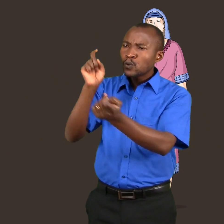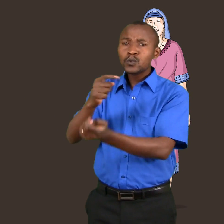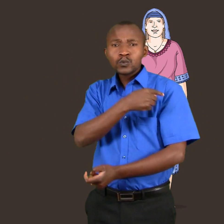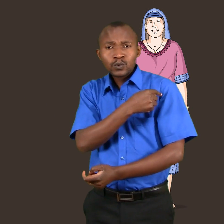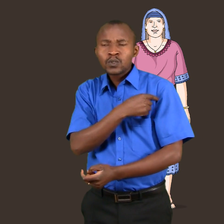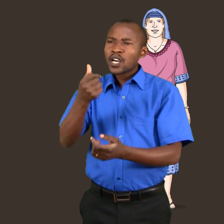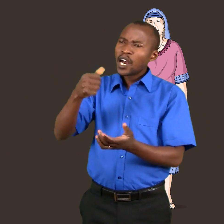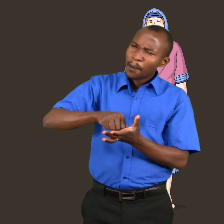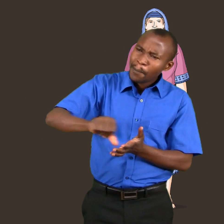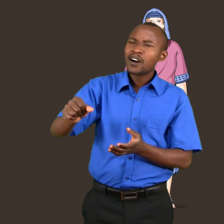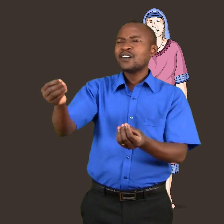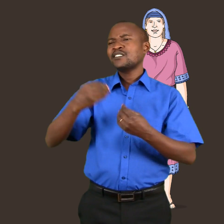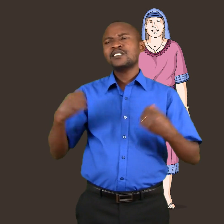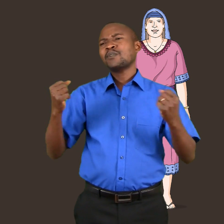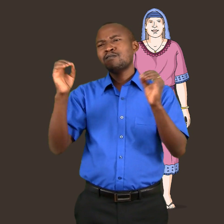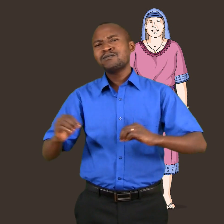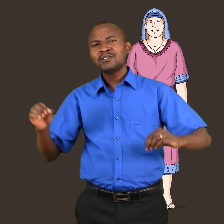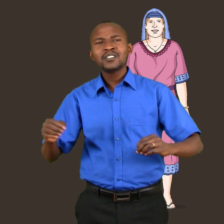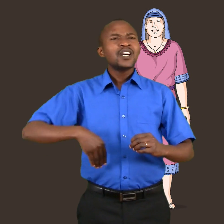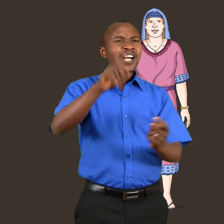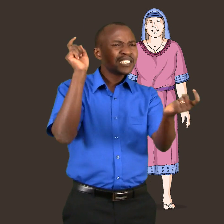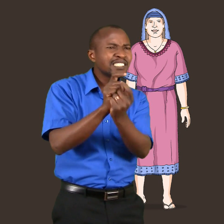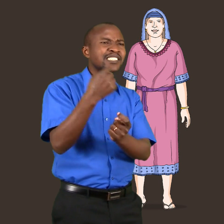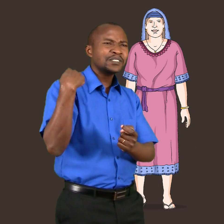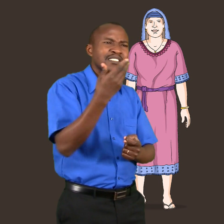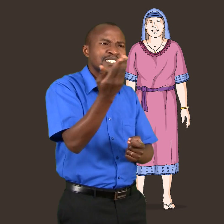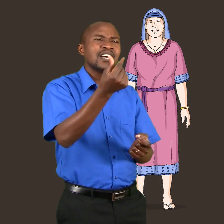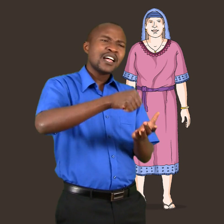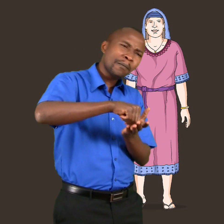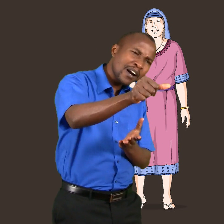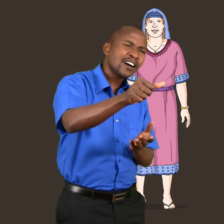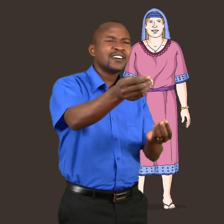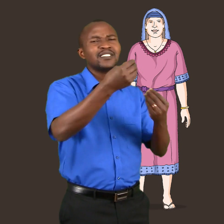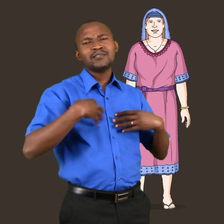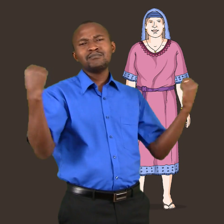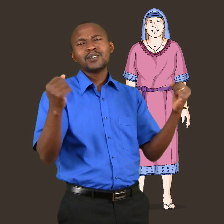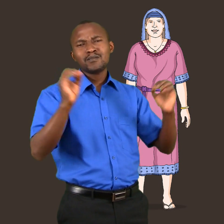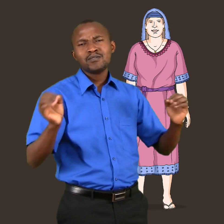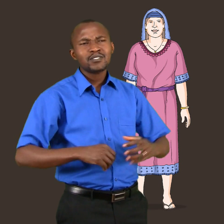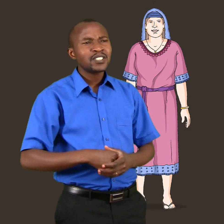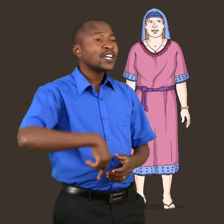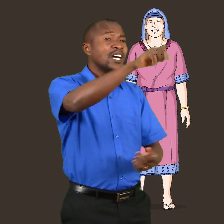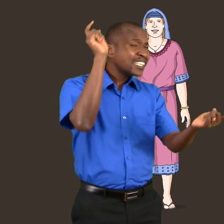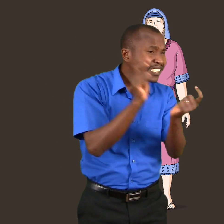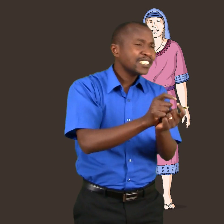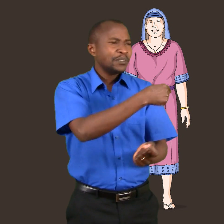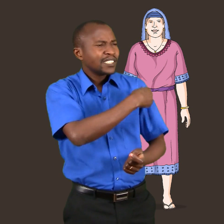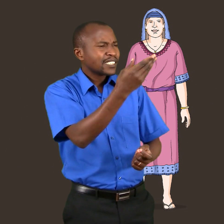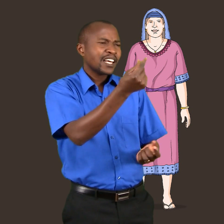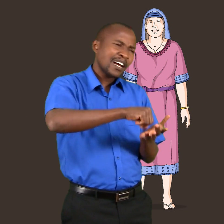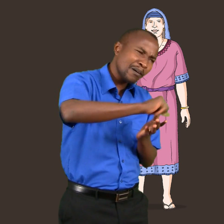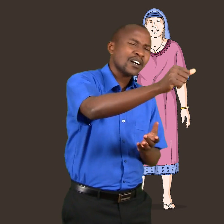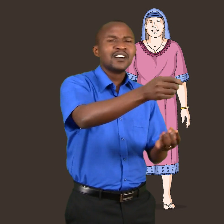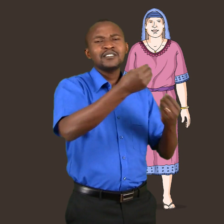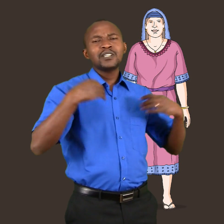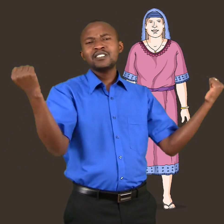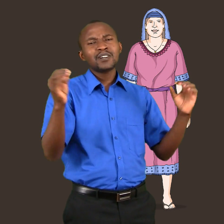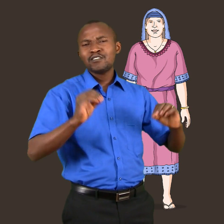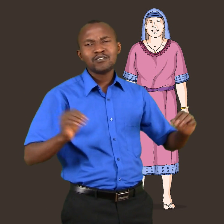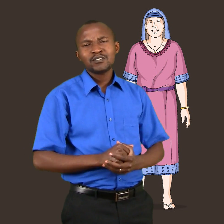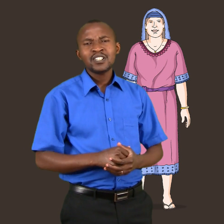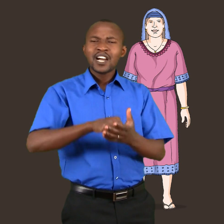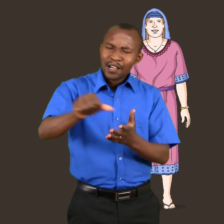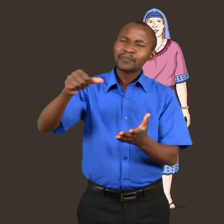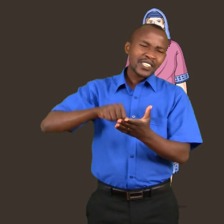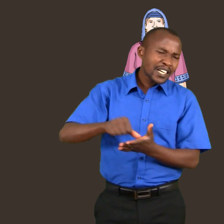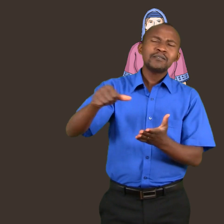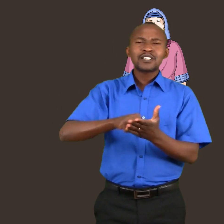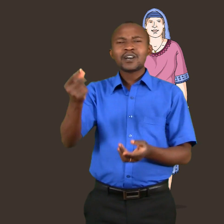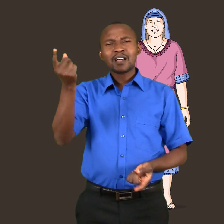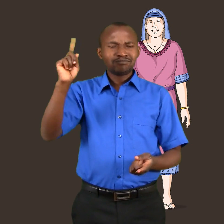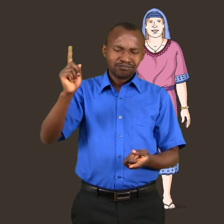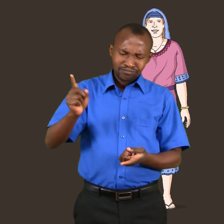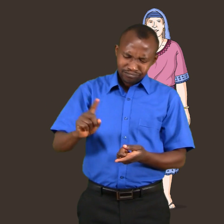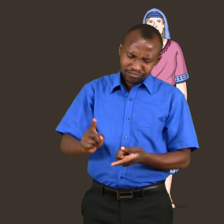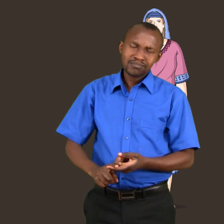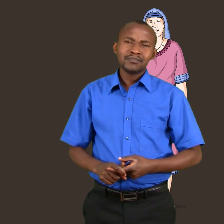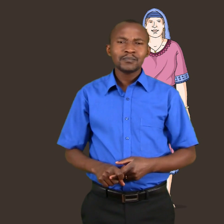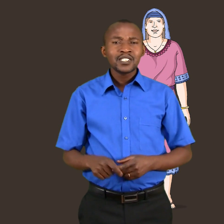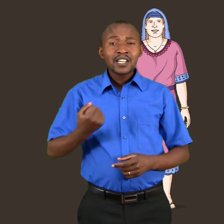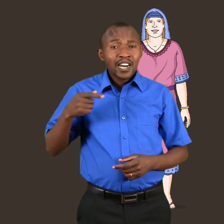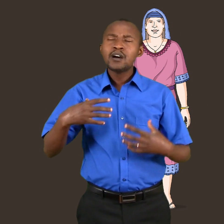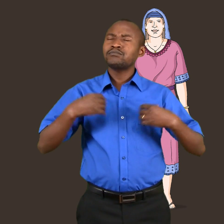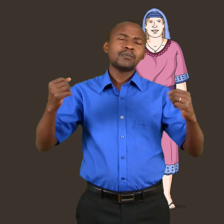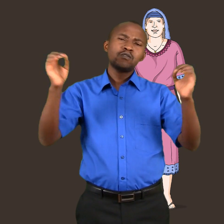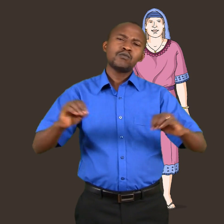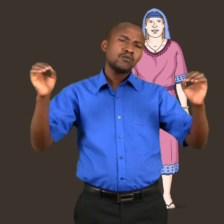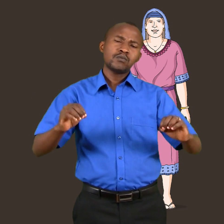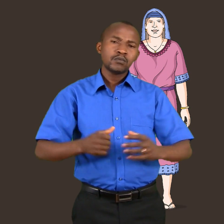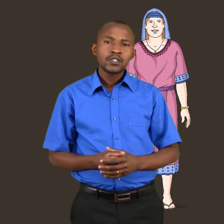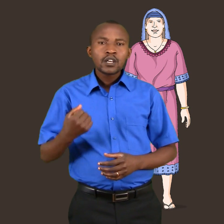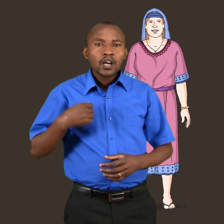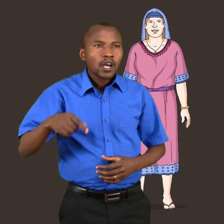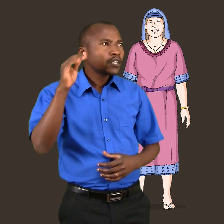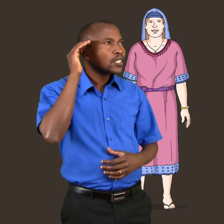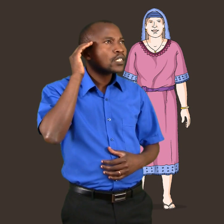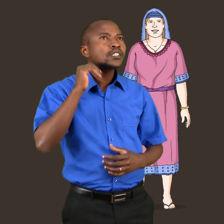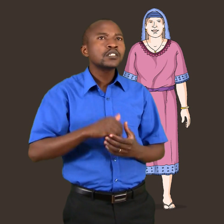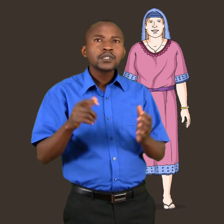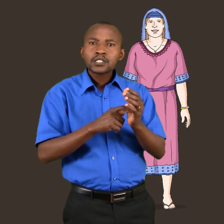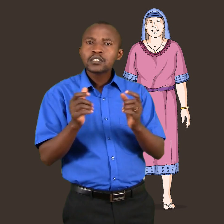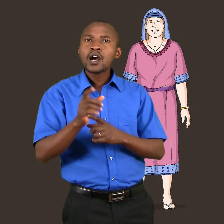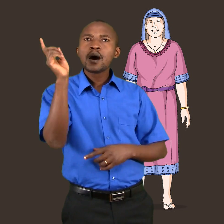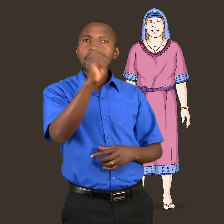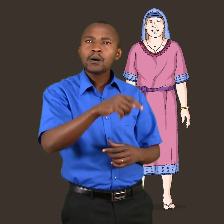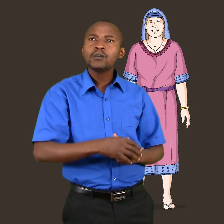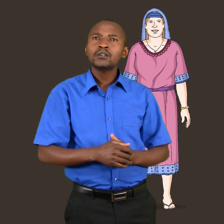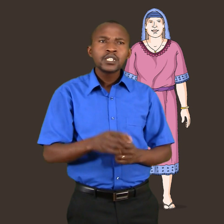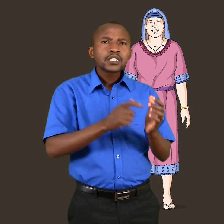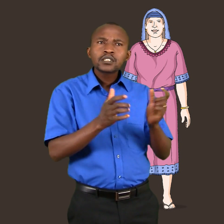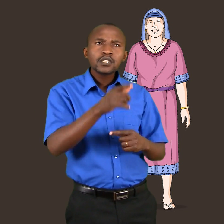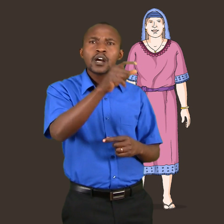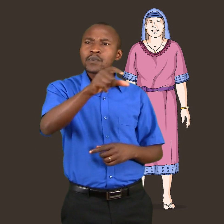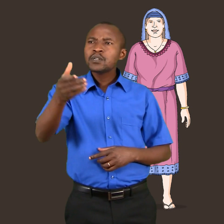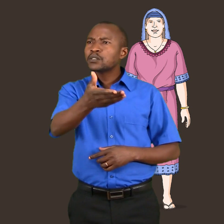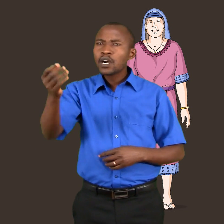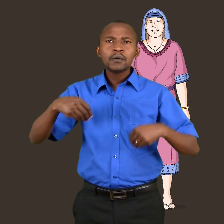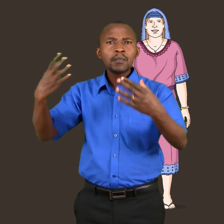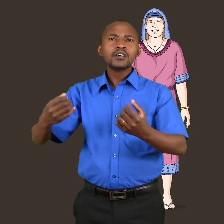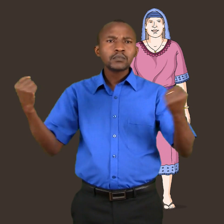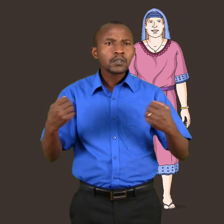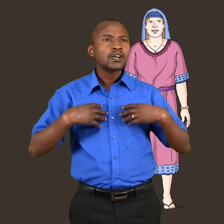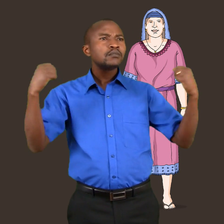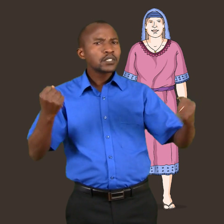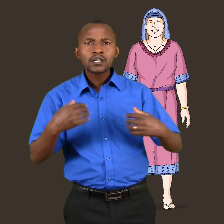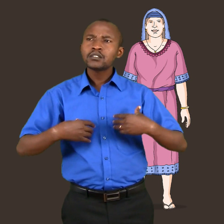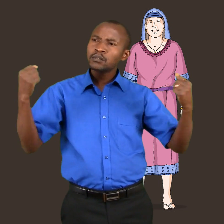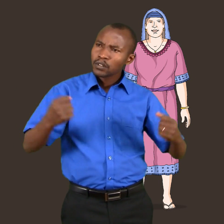She had borne much agony under the care of many physicians and had spent all she had, but to no avail.